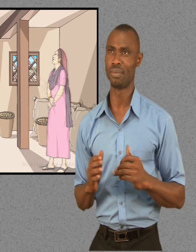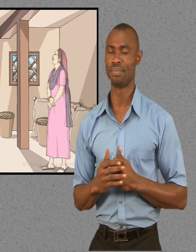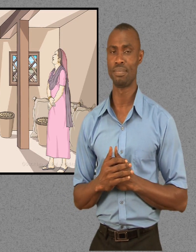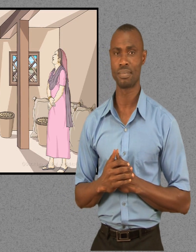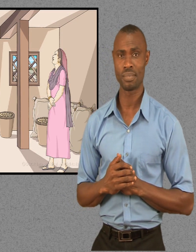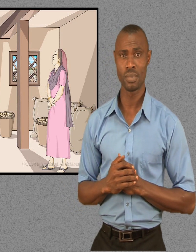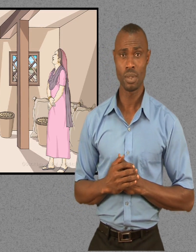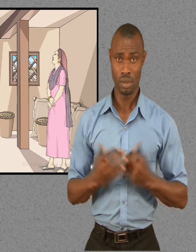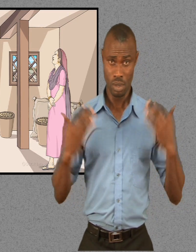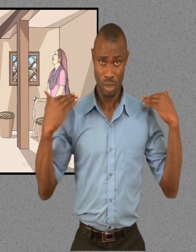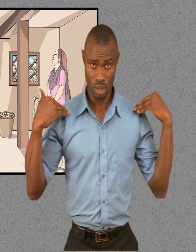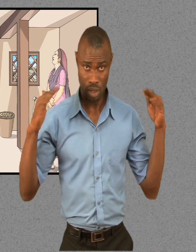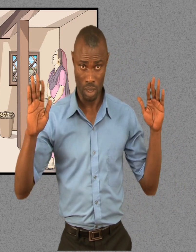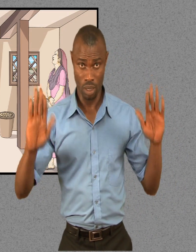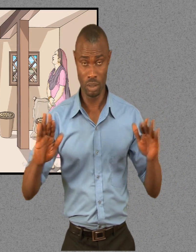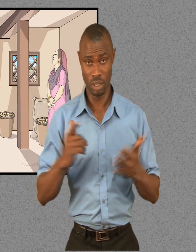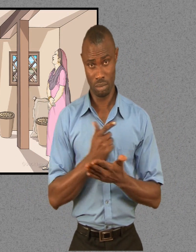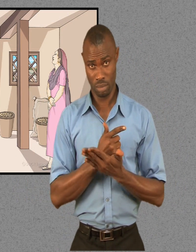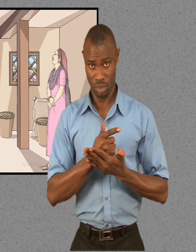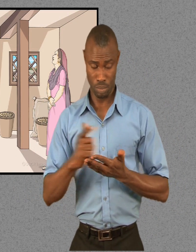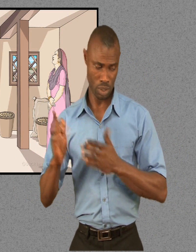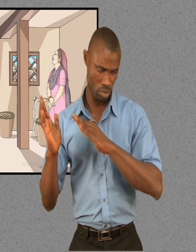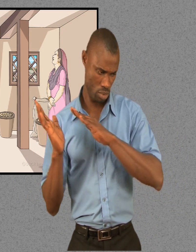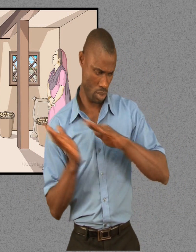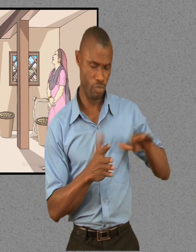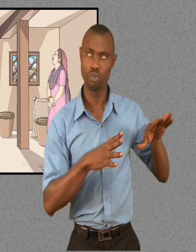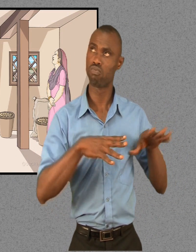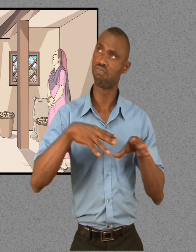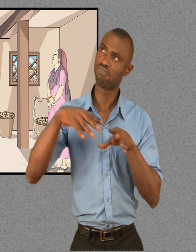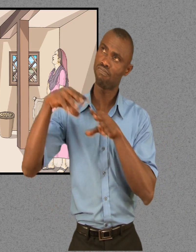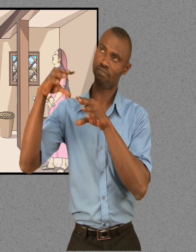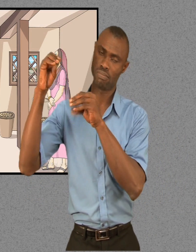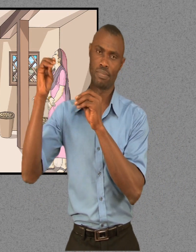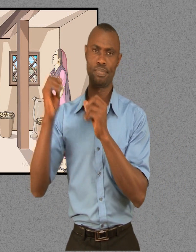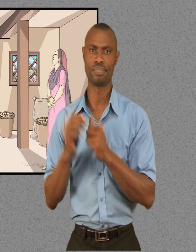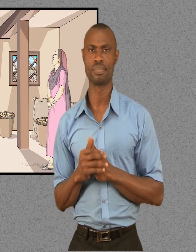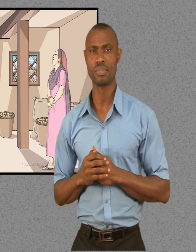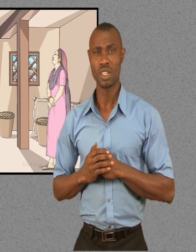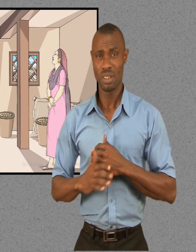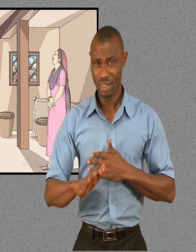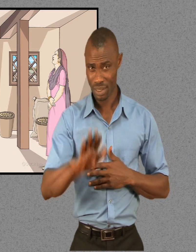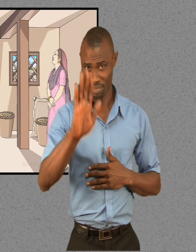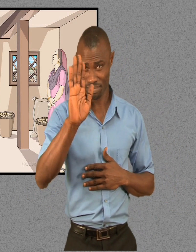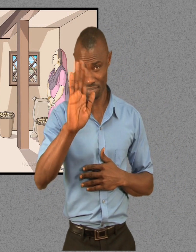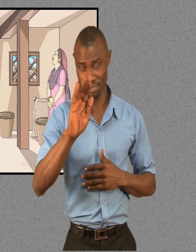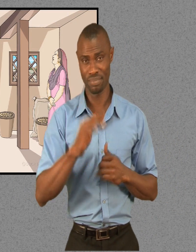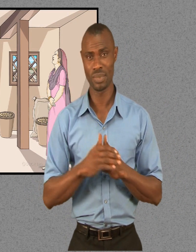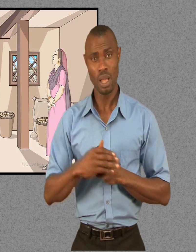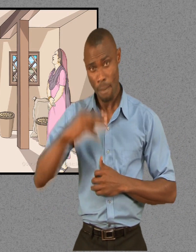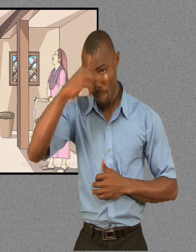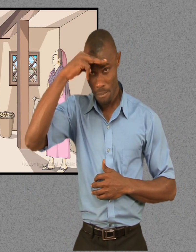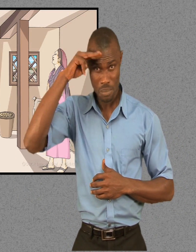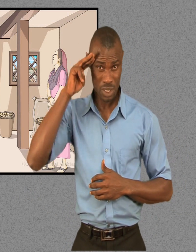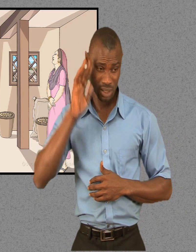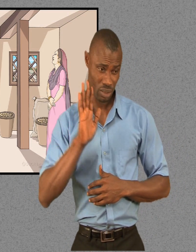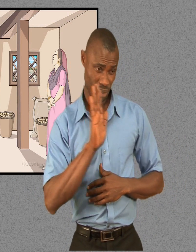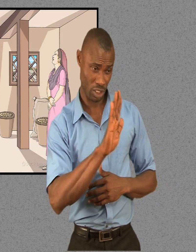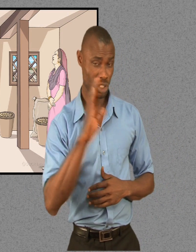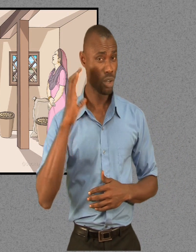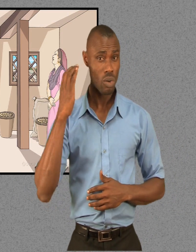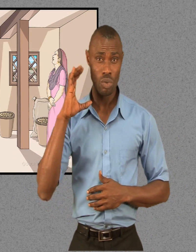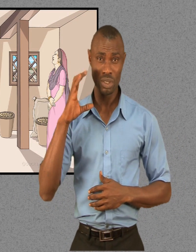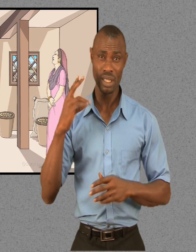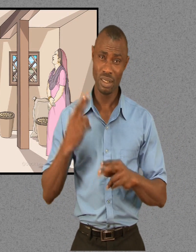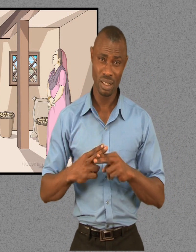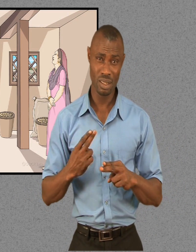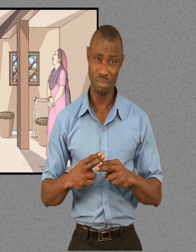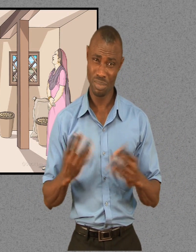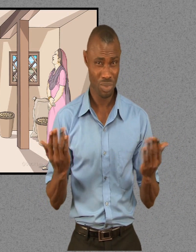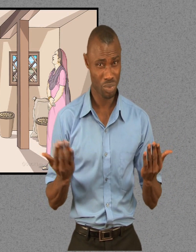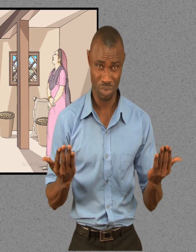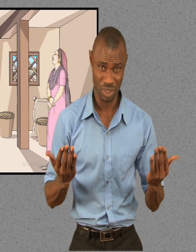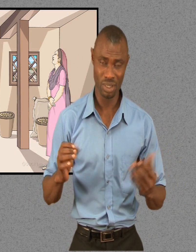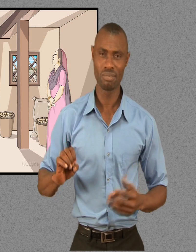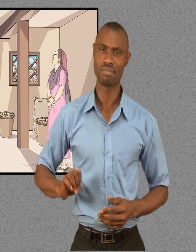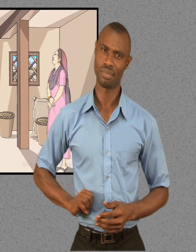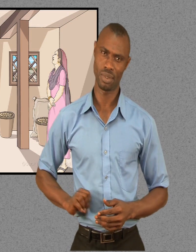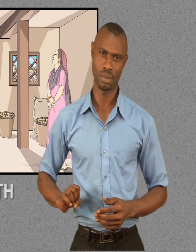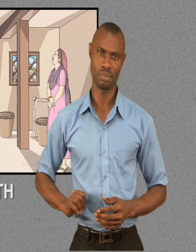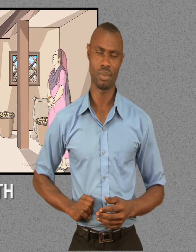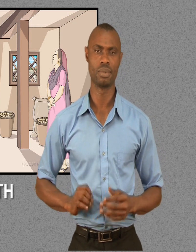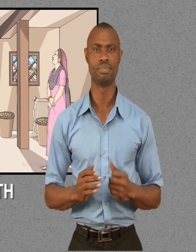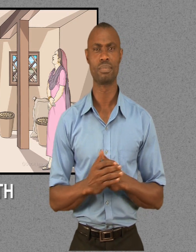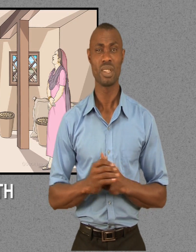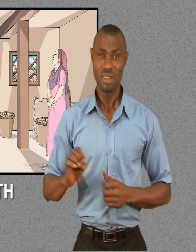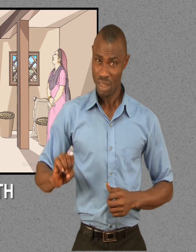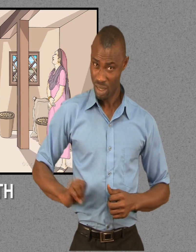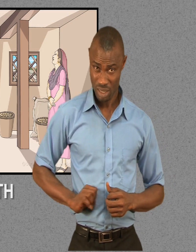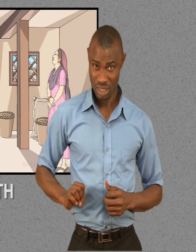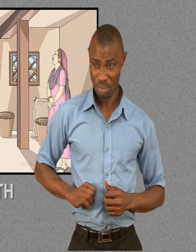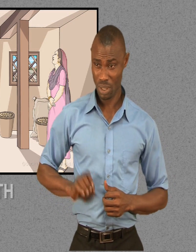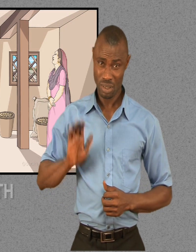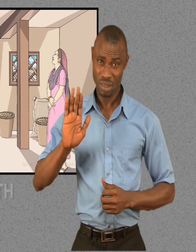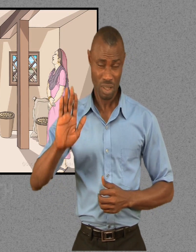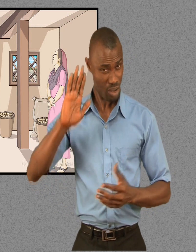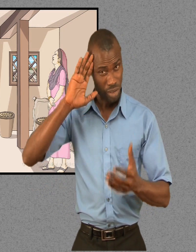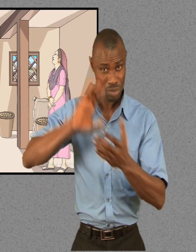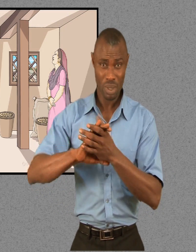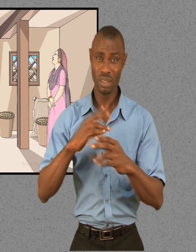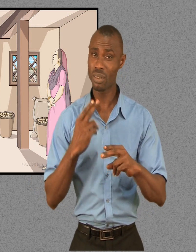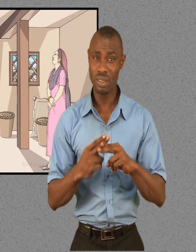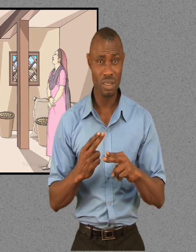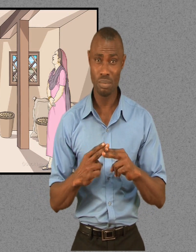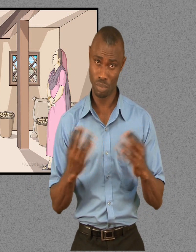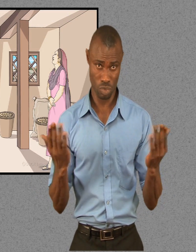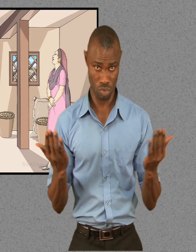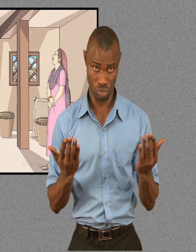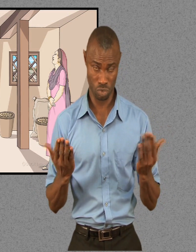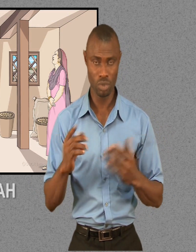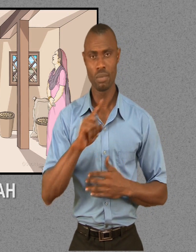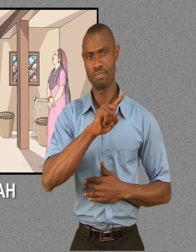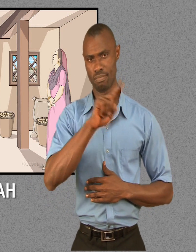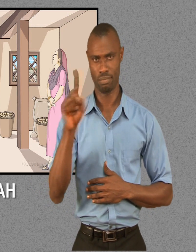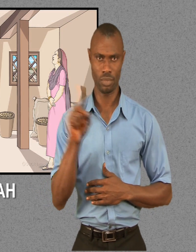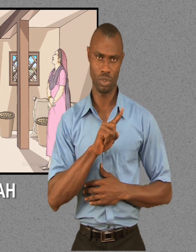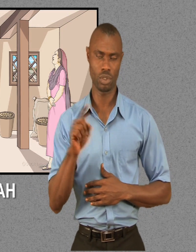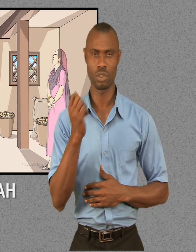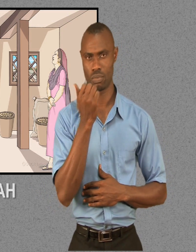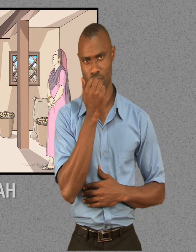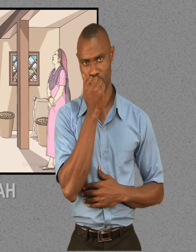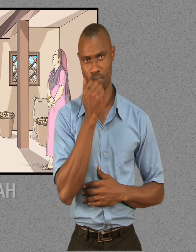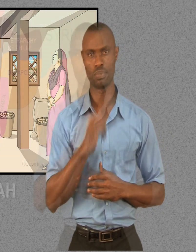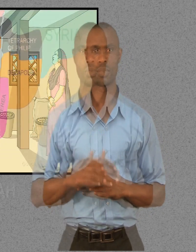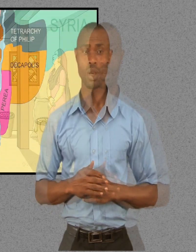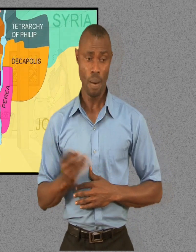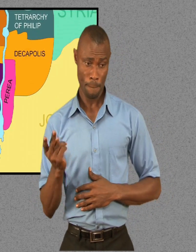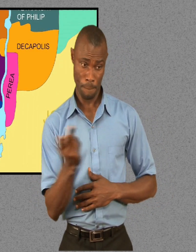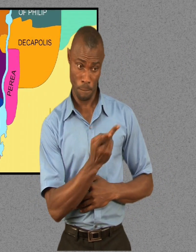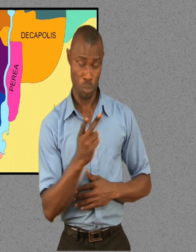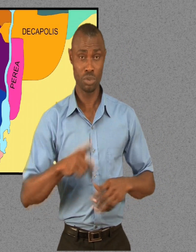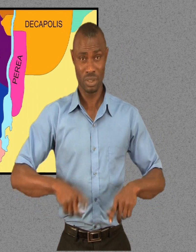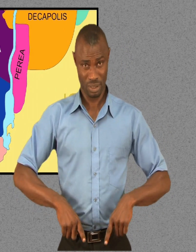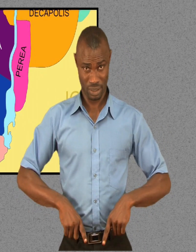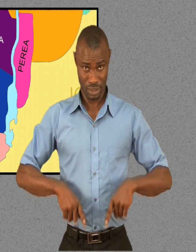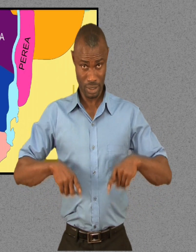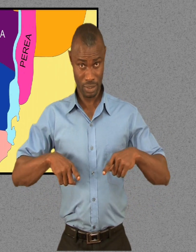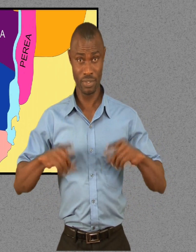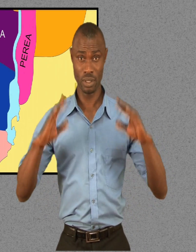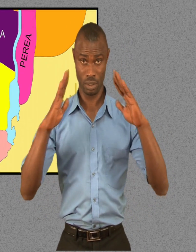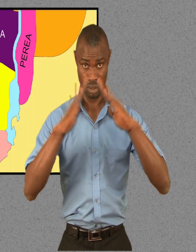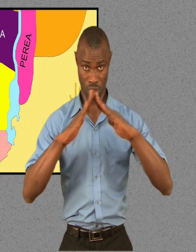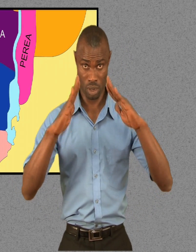Then the angel left her. In those days Mary got ready and hurried to a town in the hill country of Judah, where she entered the home of Zechariah and greeted Elizabeth.